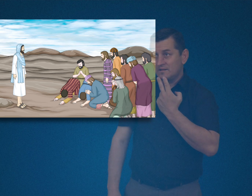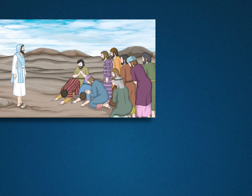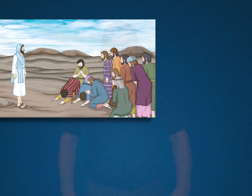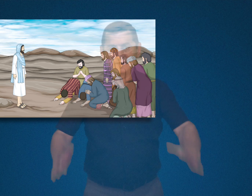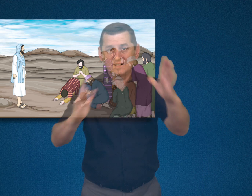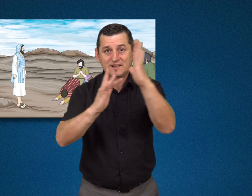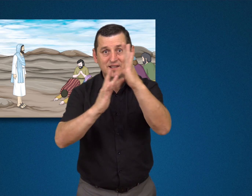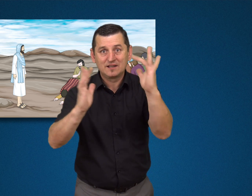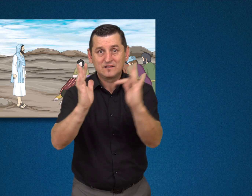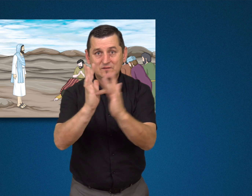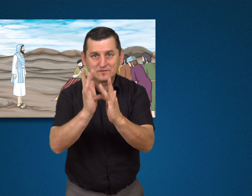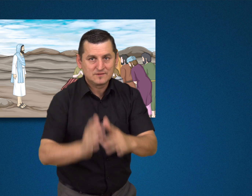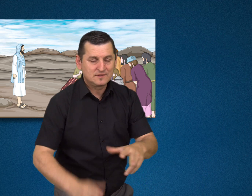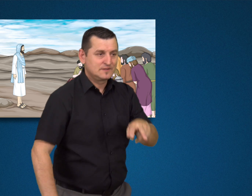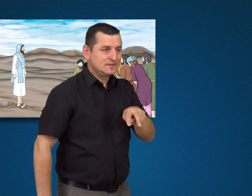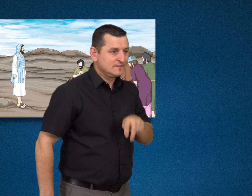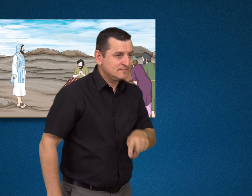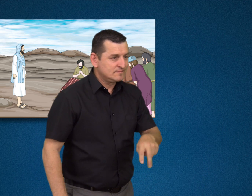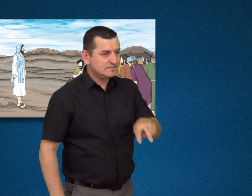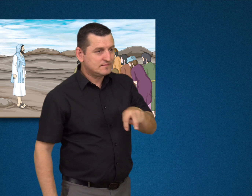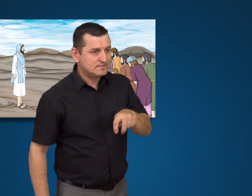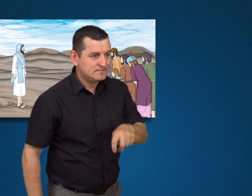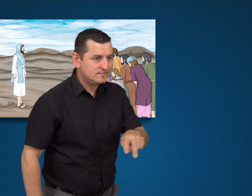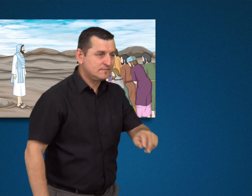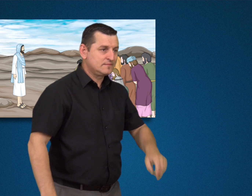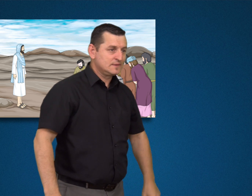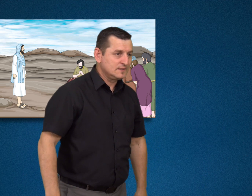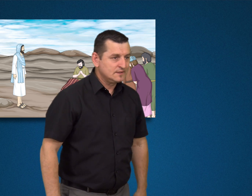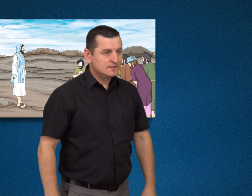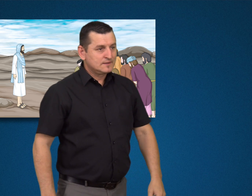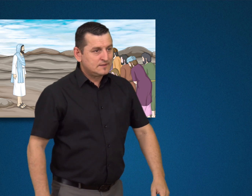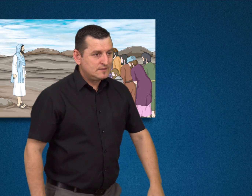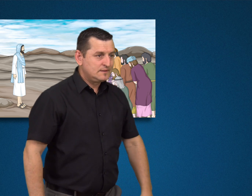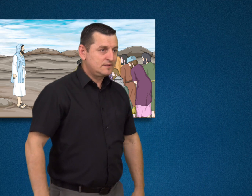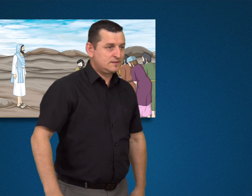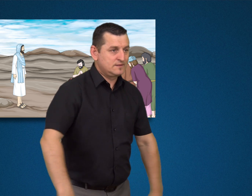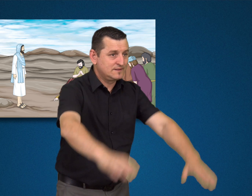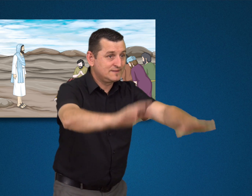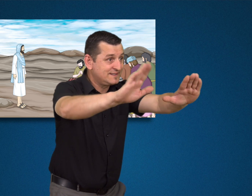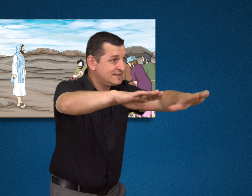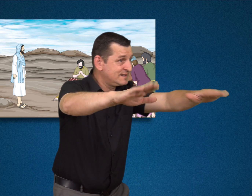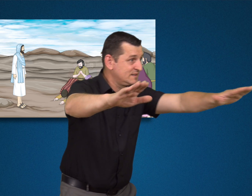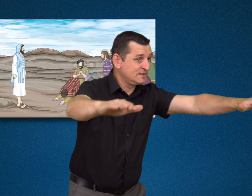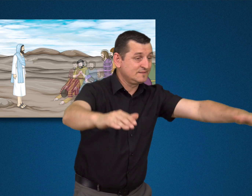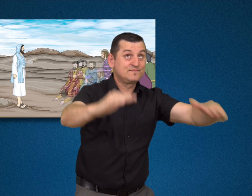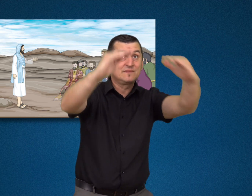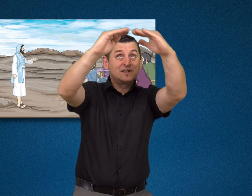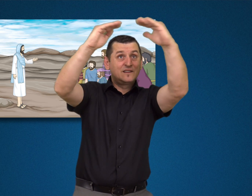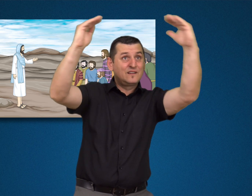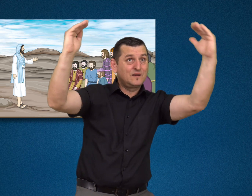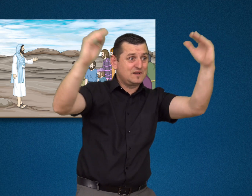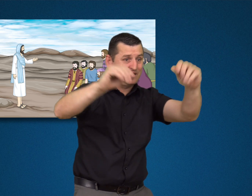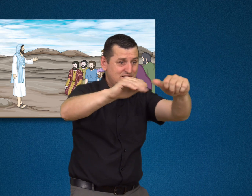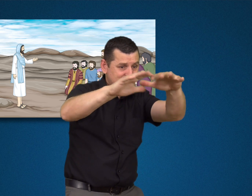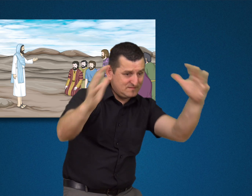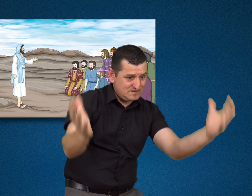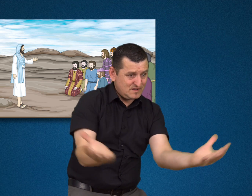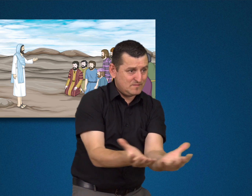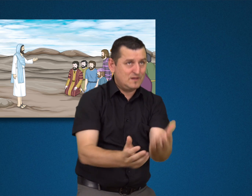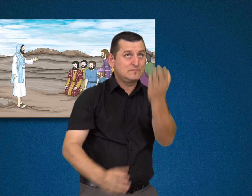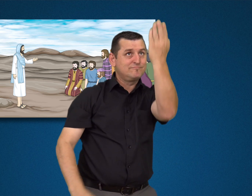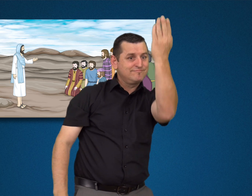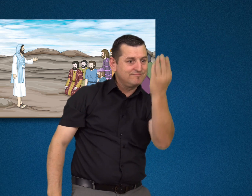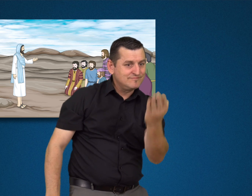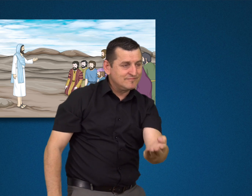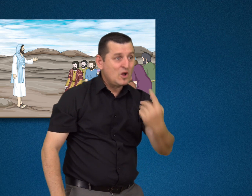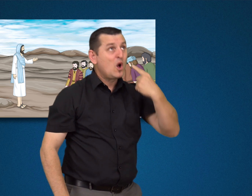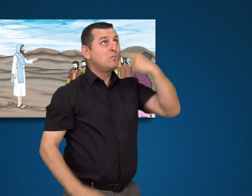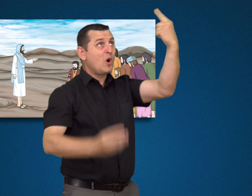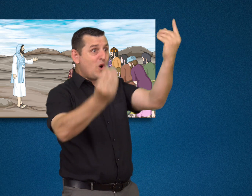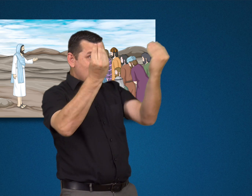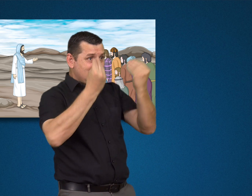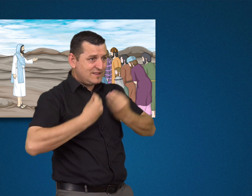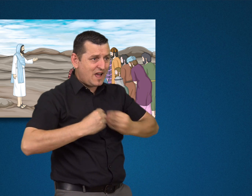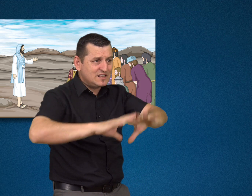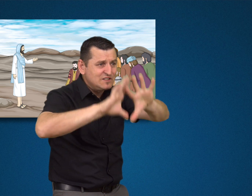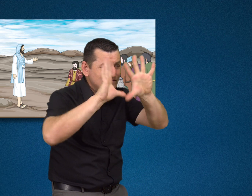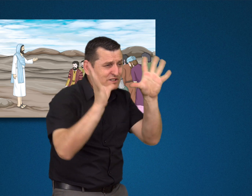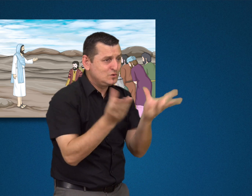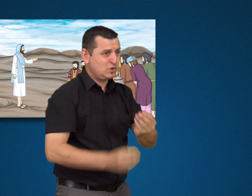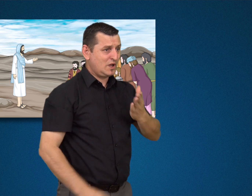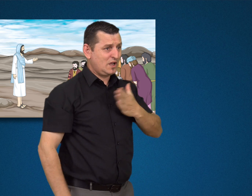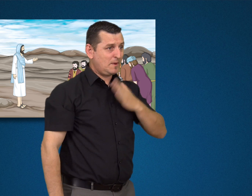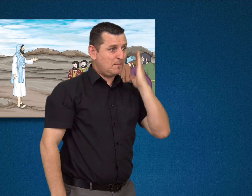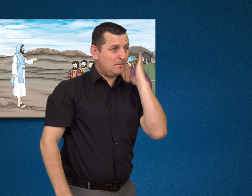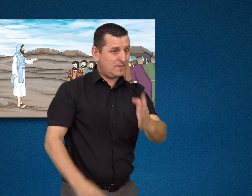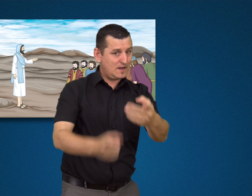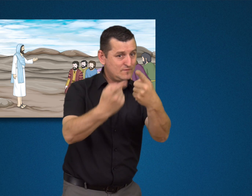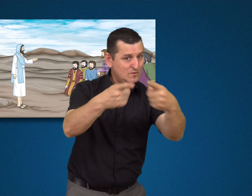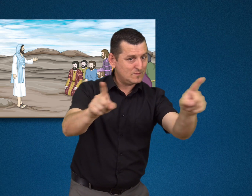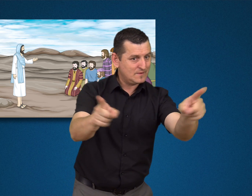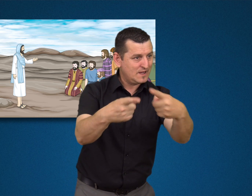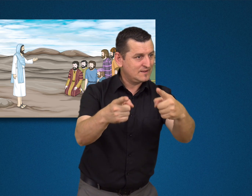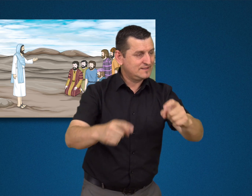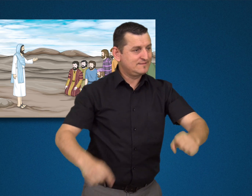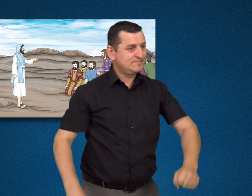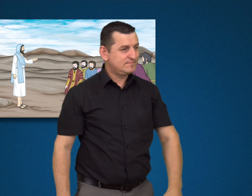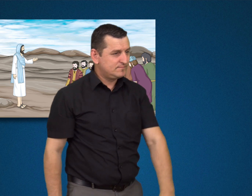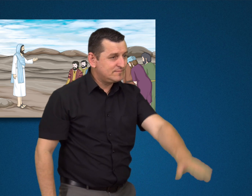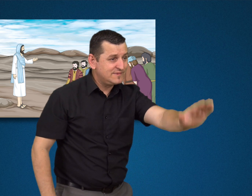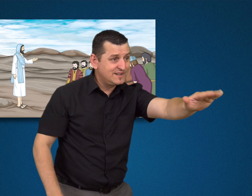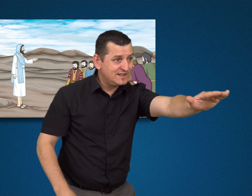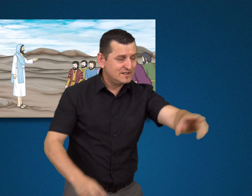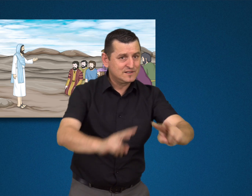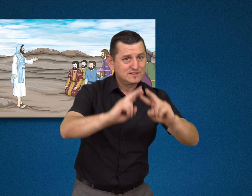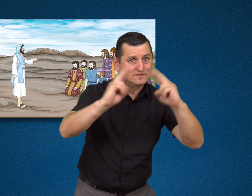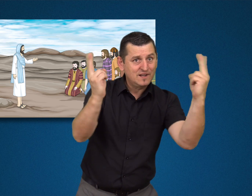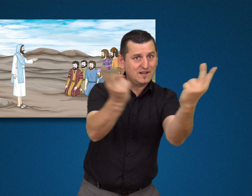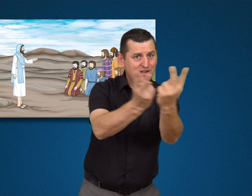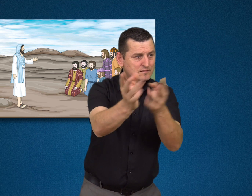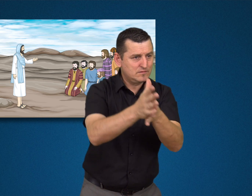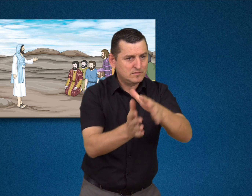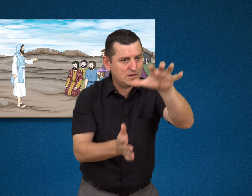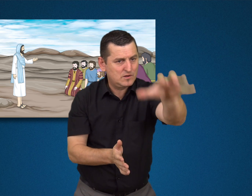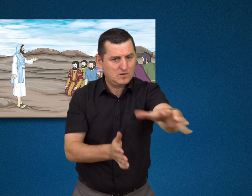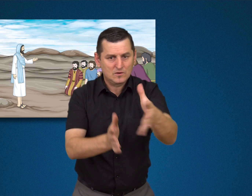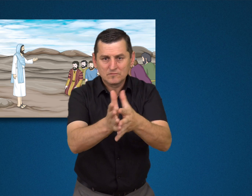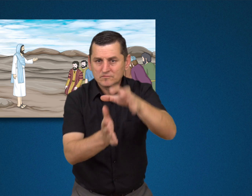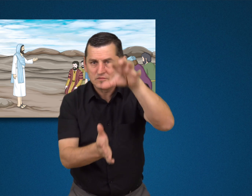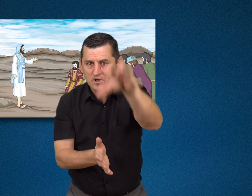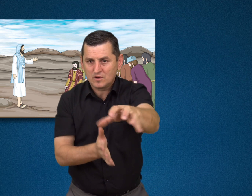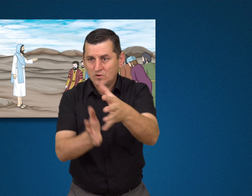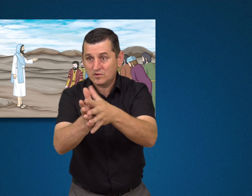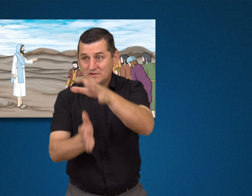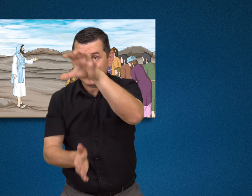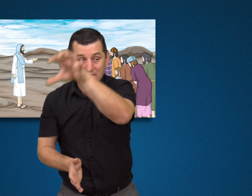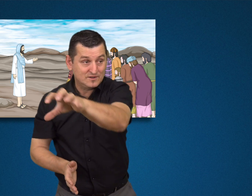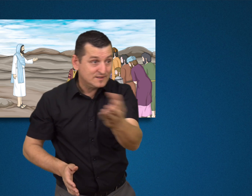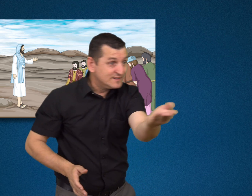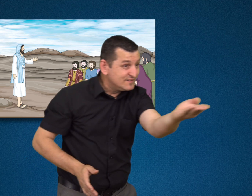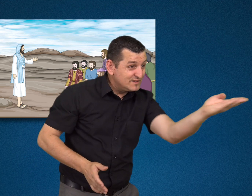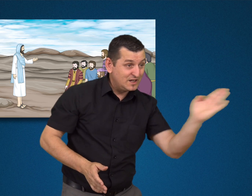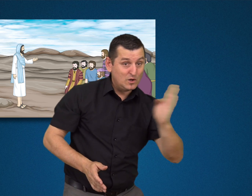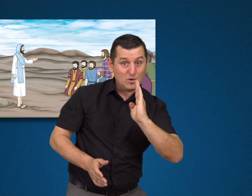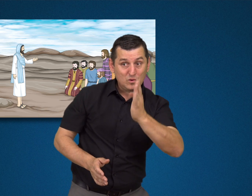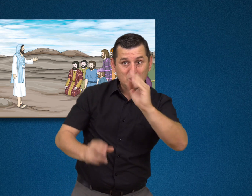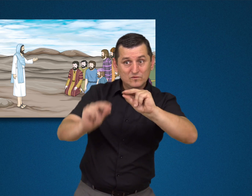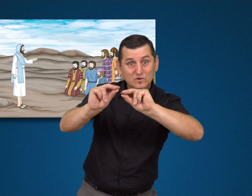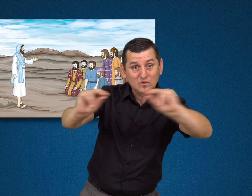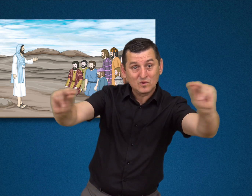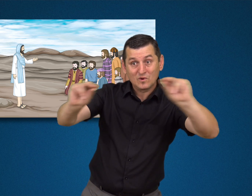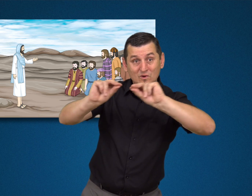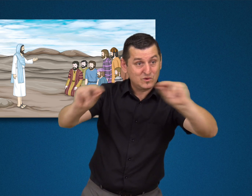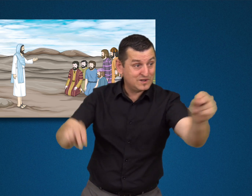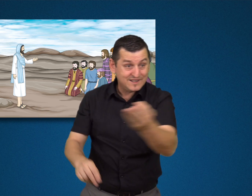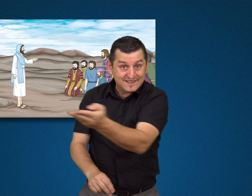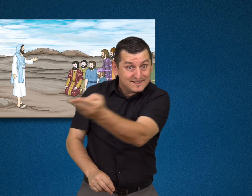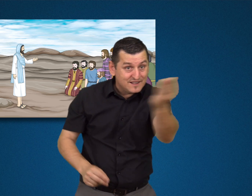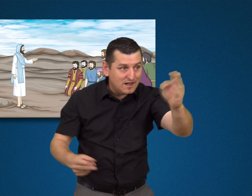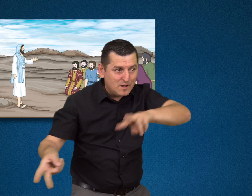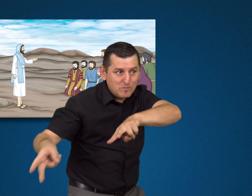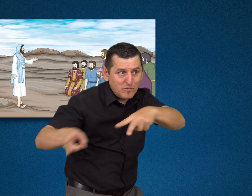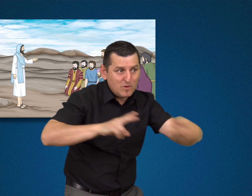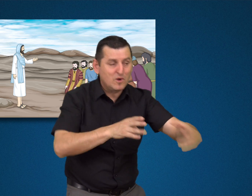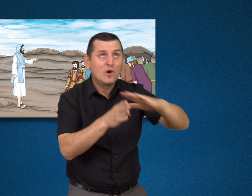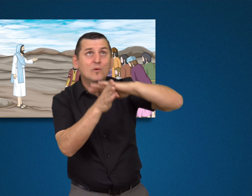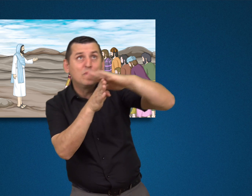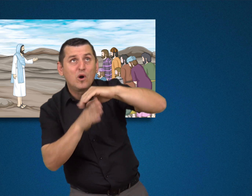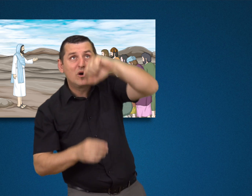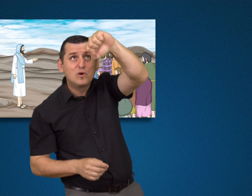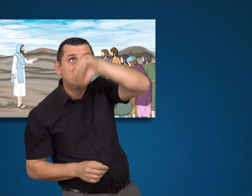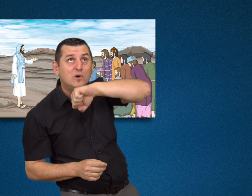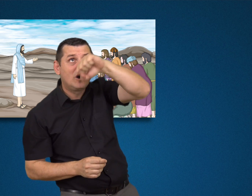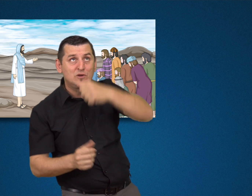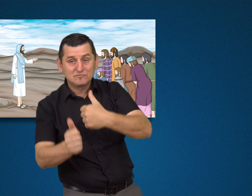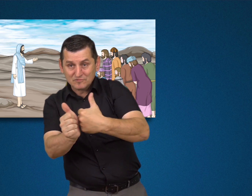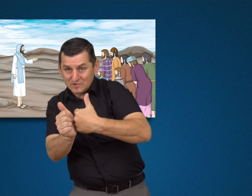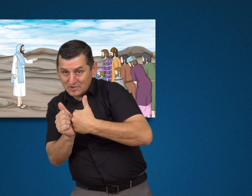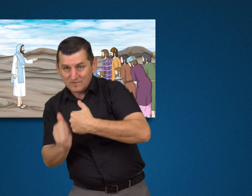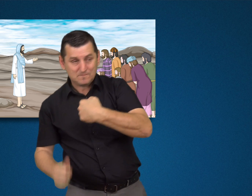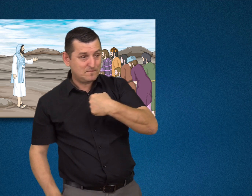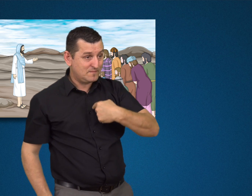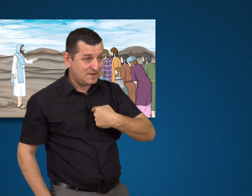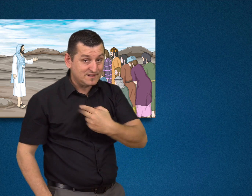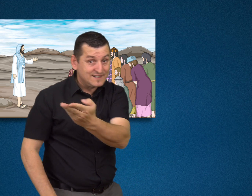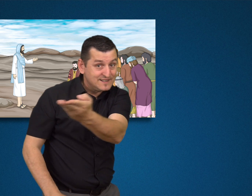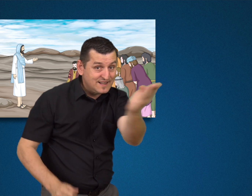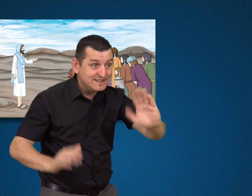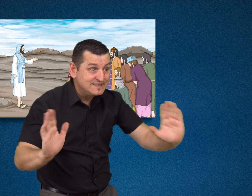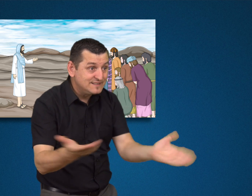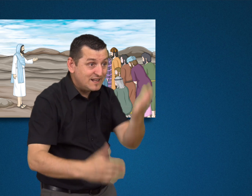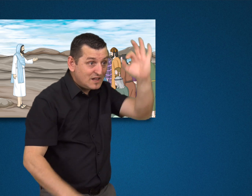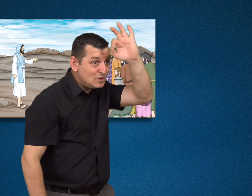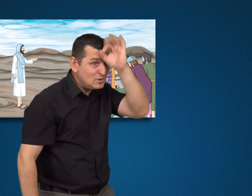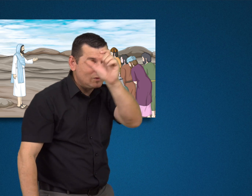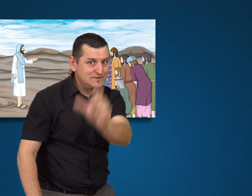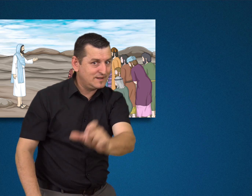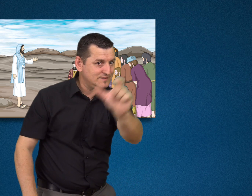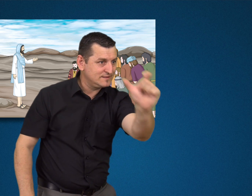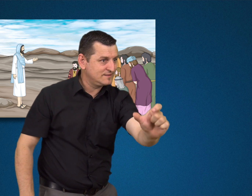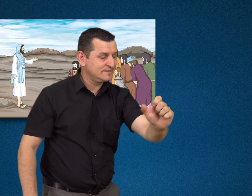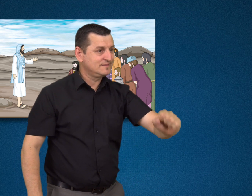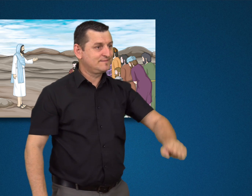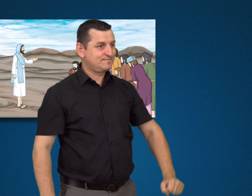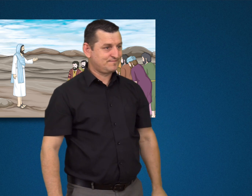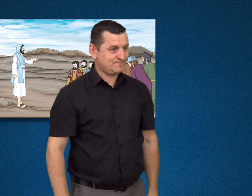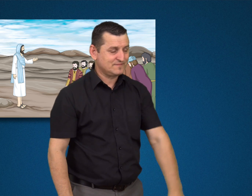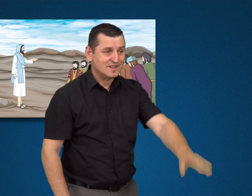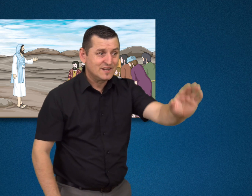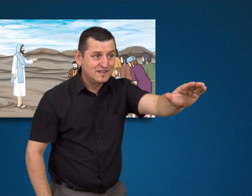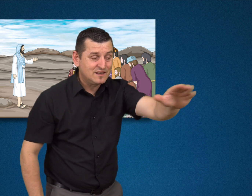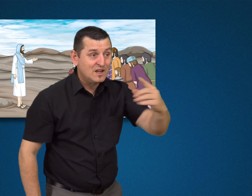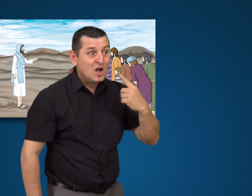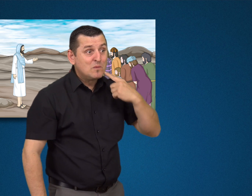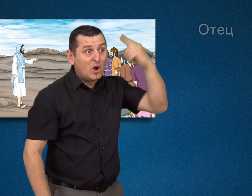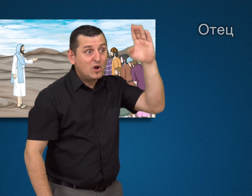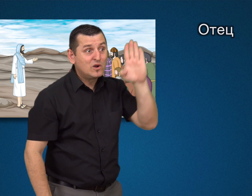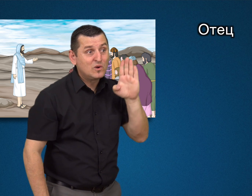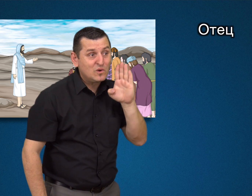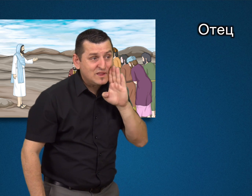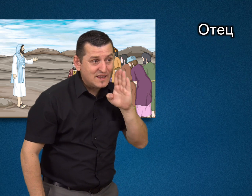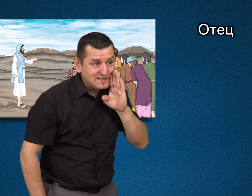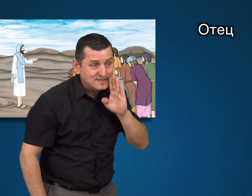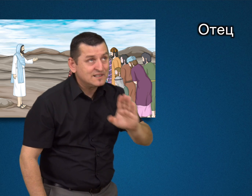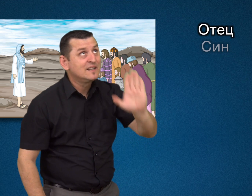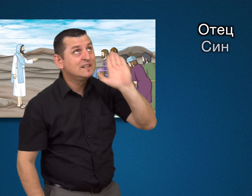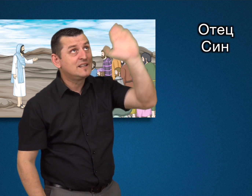Then Jesus came to them and said, “All authority in heaven and on earth has been given to Me.